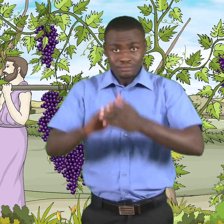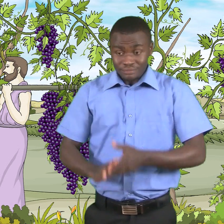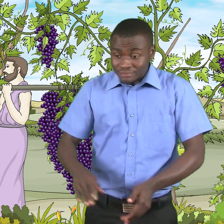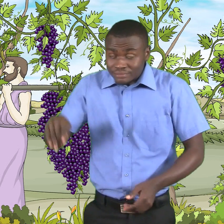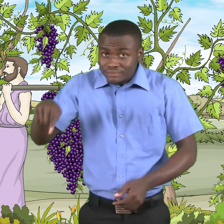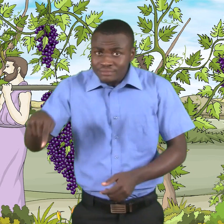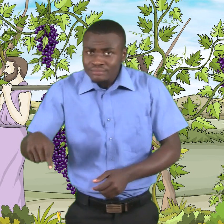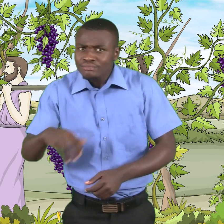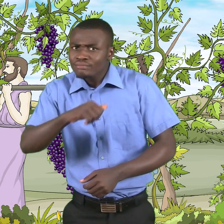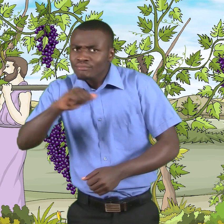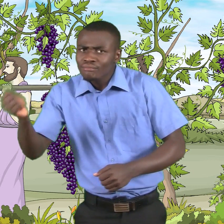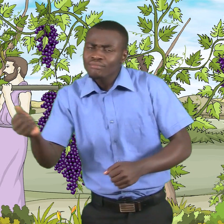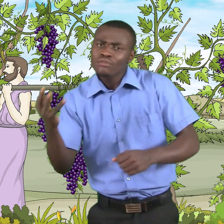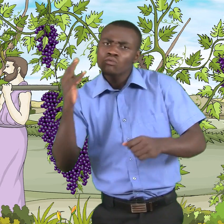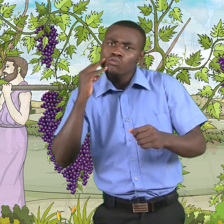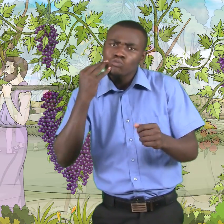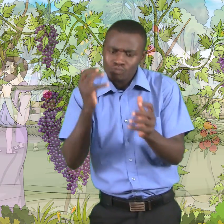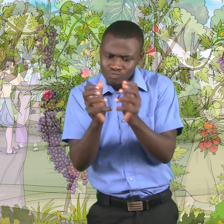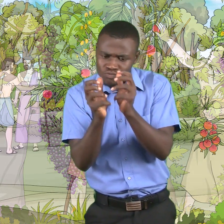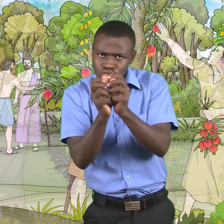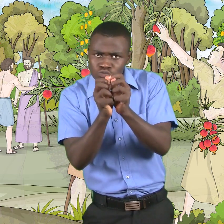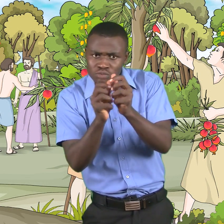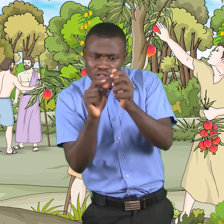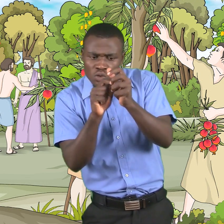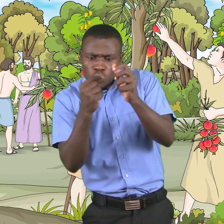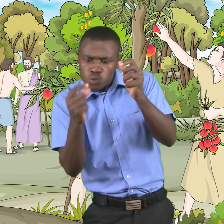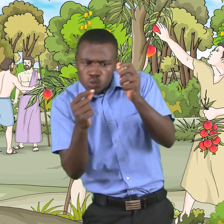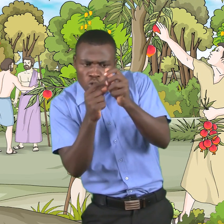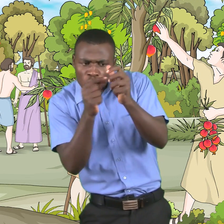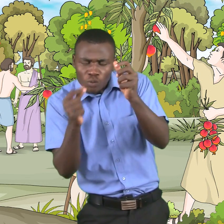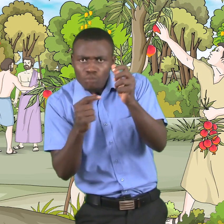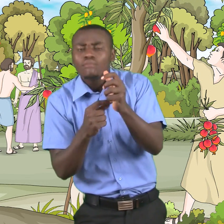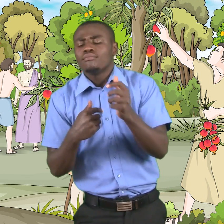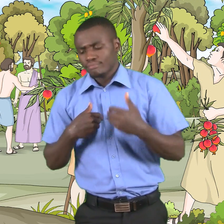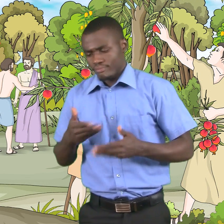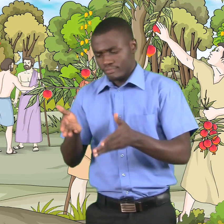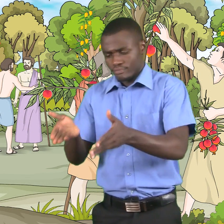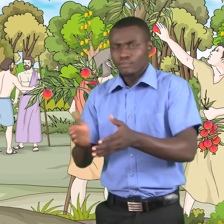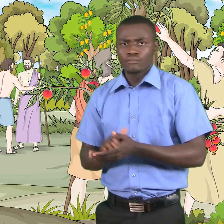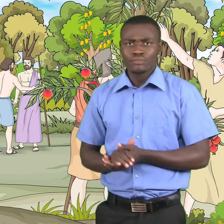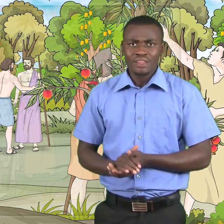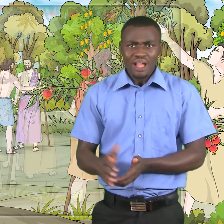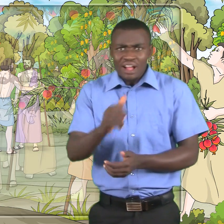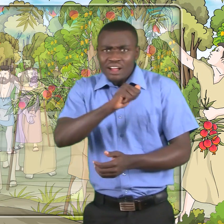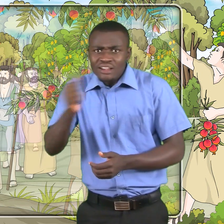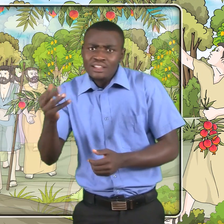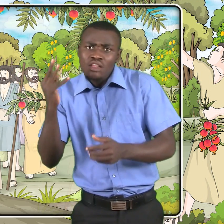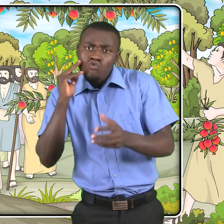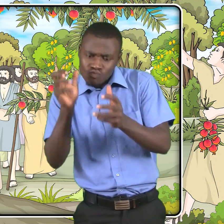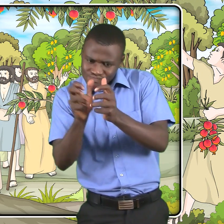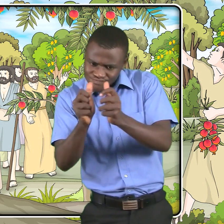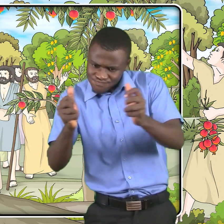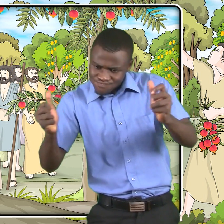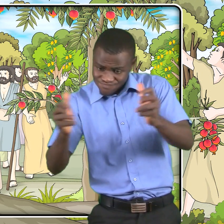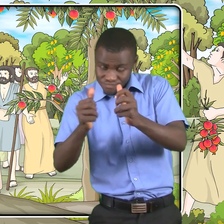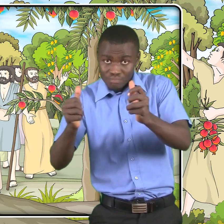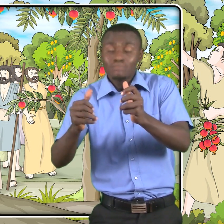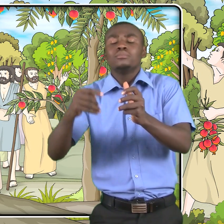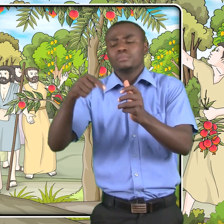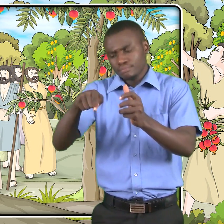They also took some pomegranates and figs.